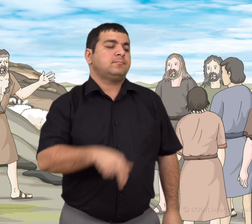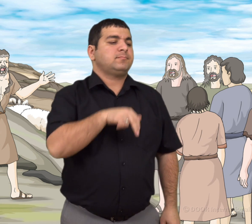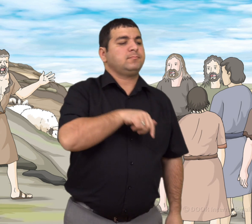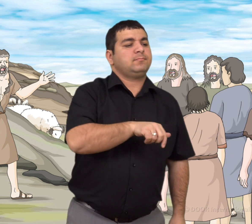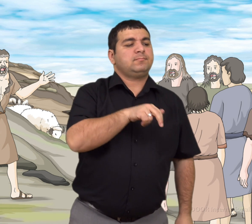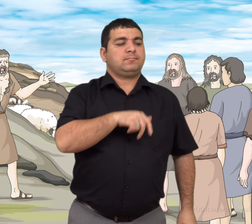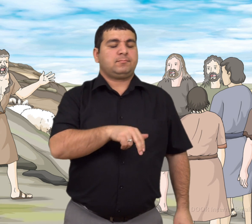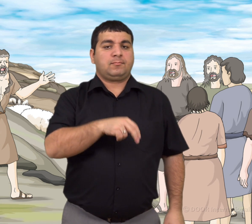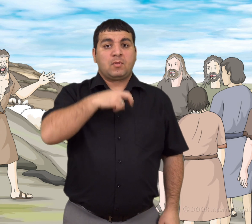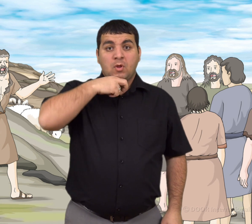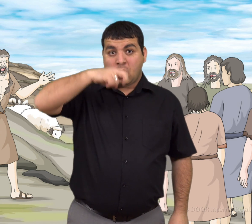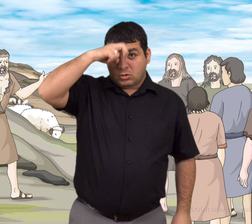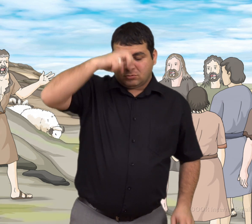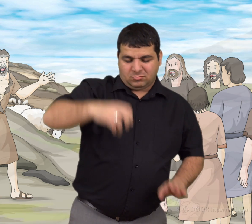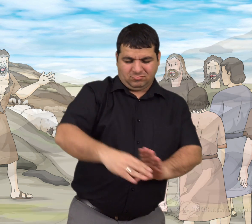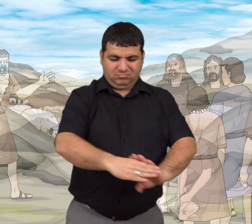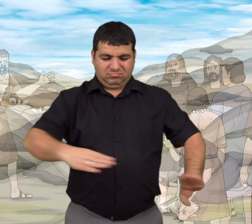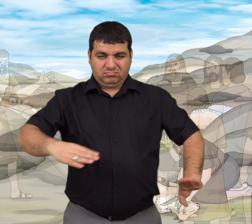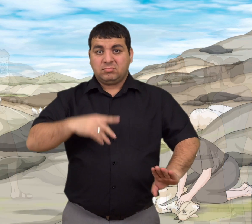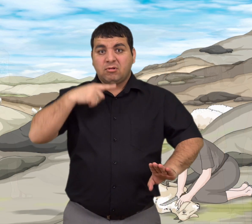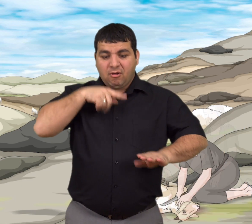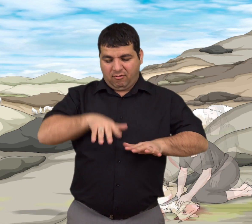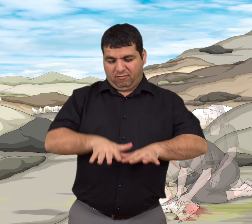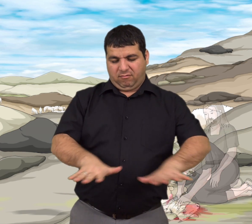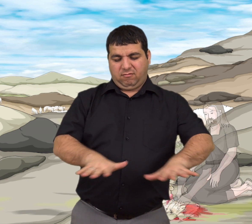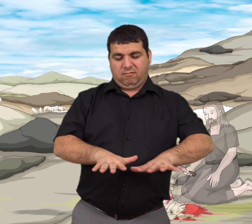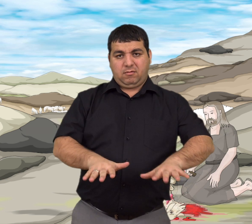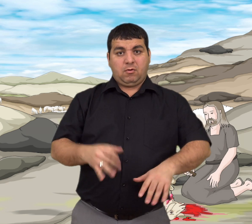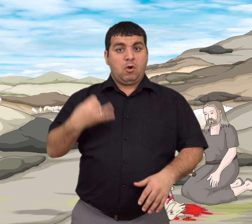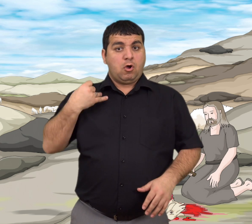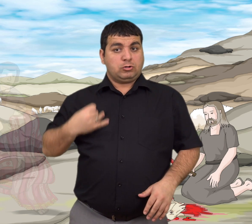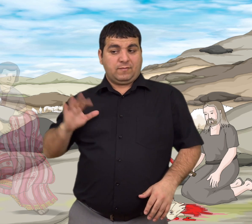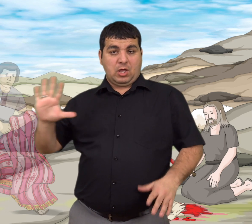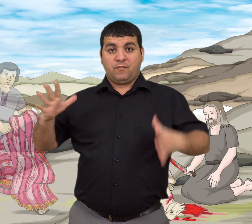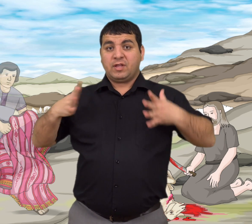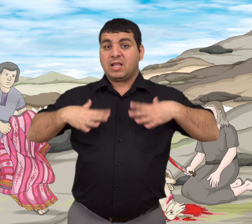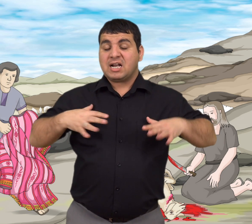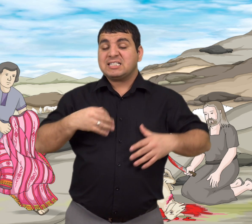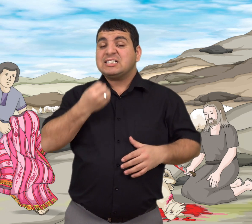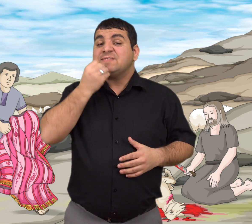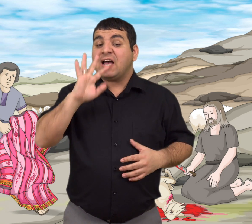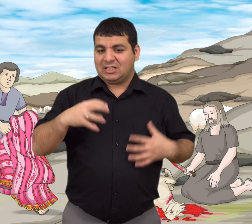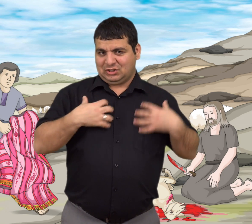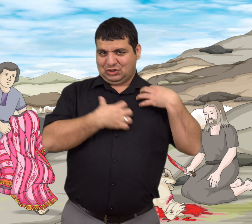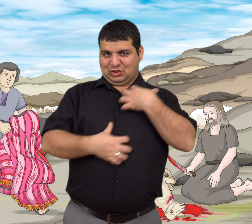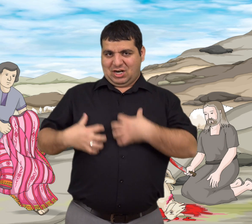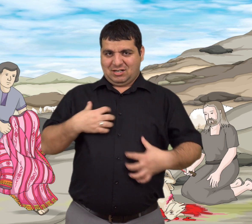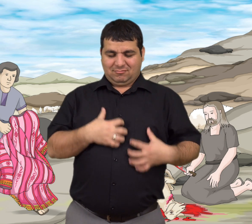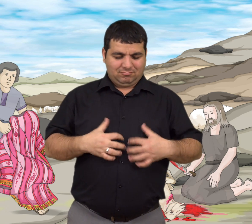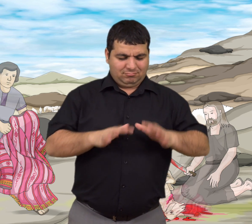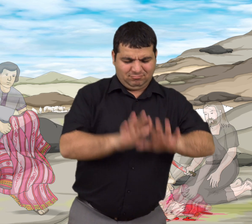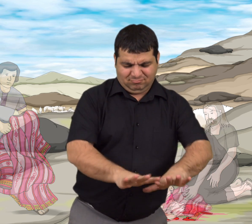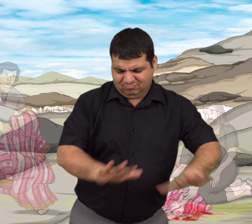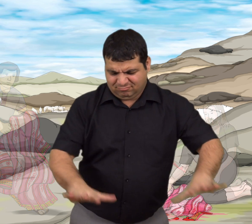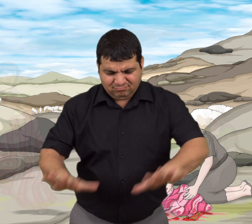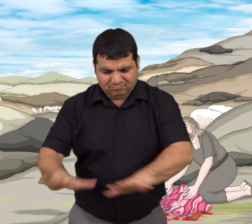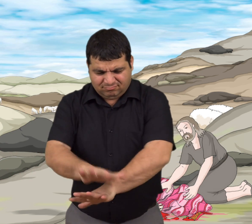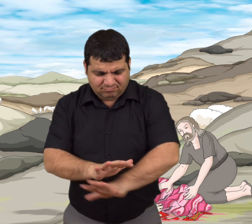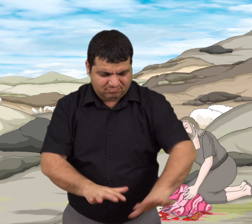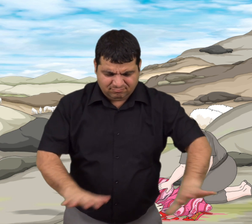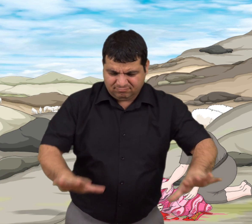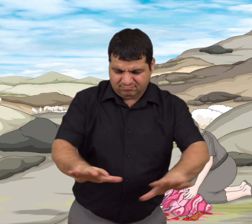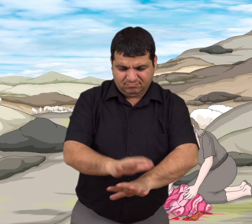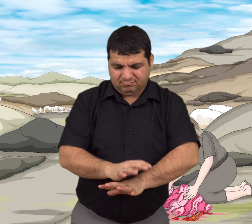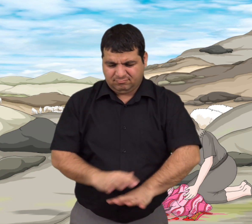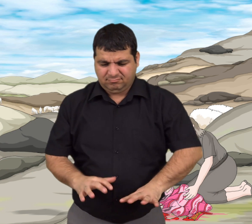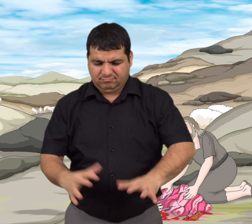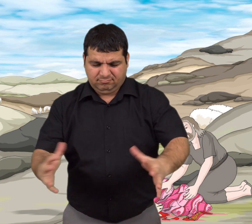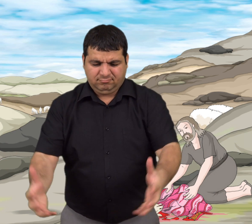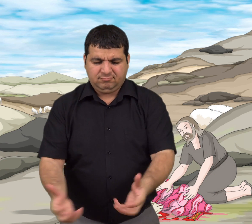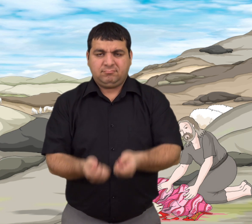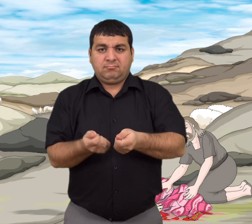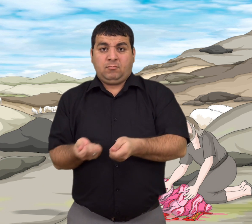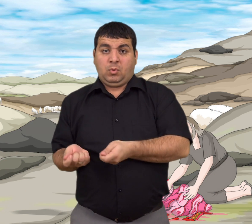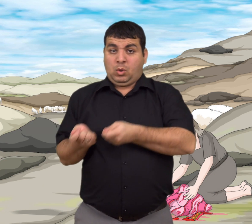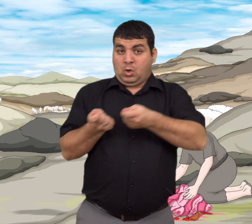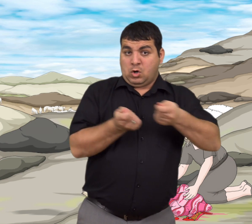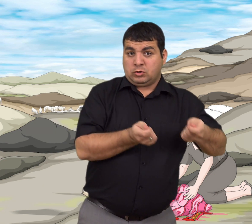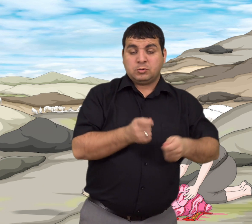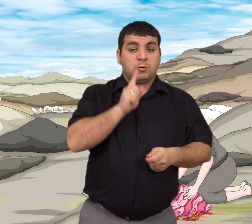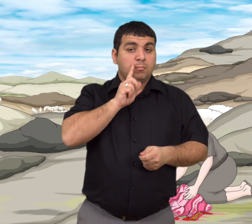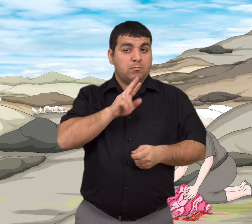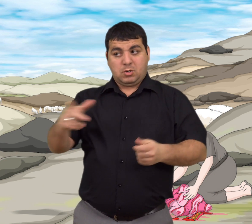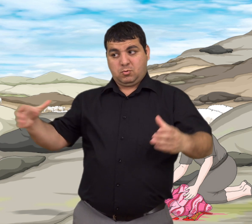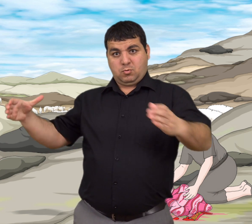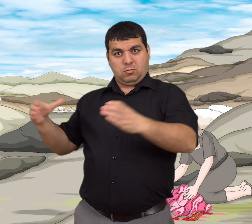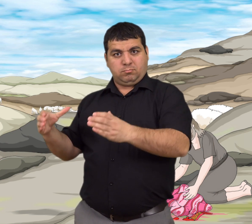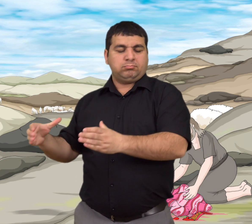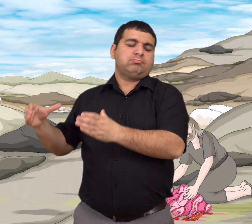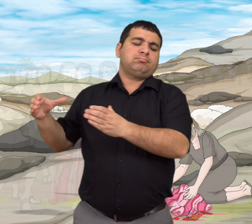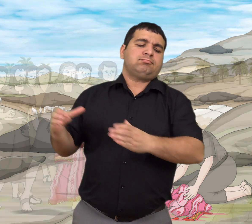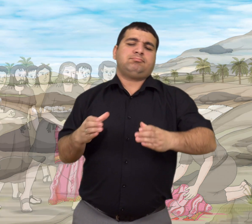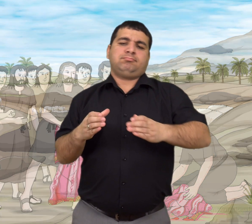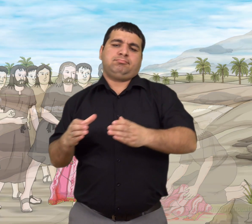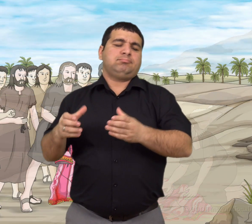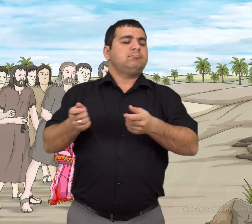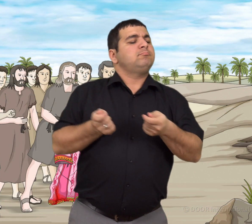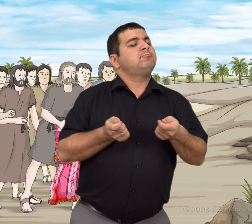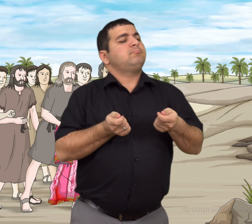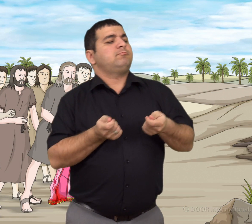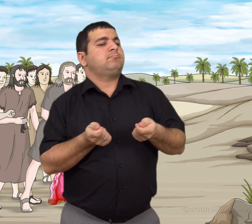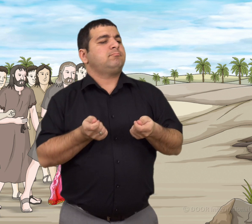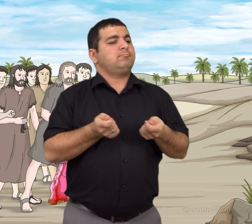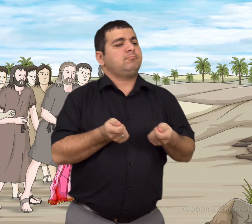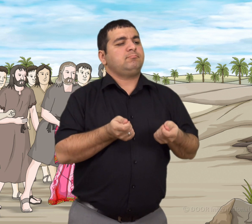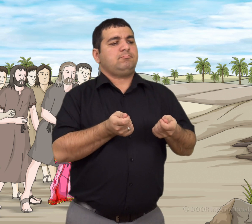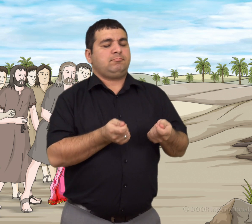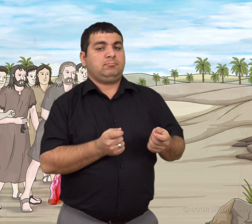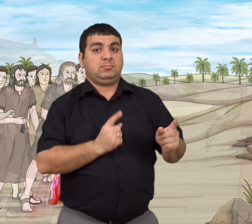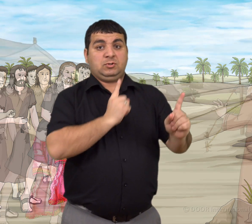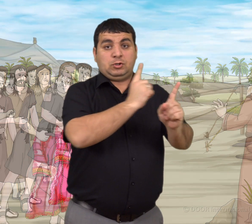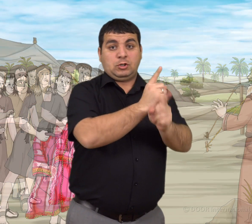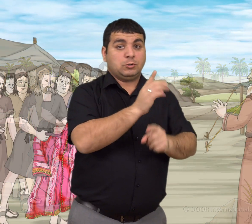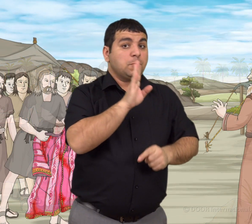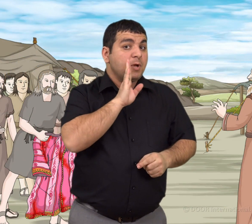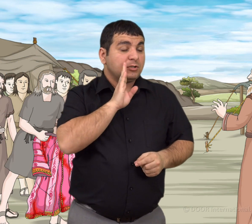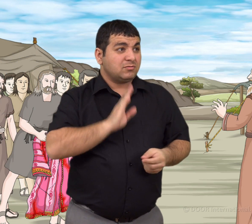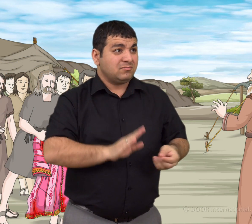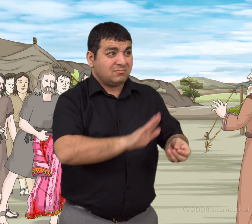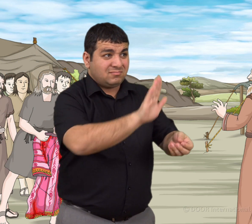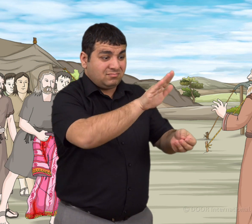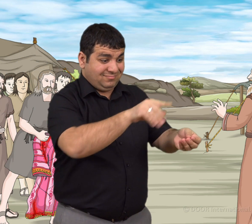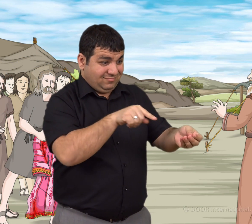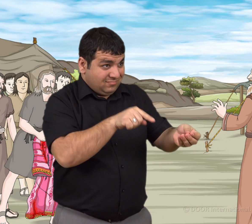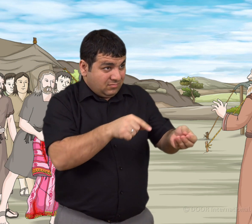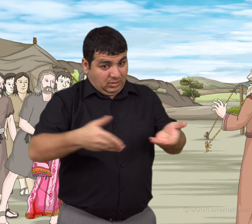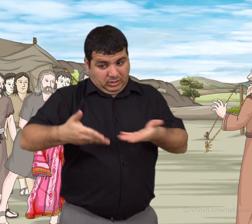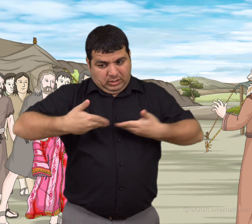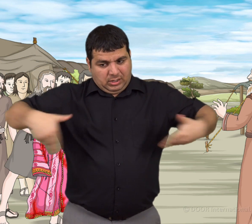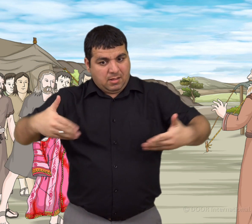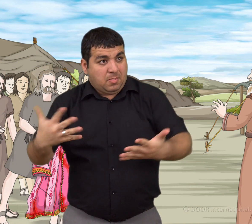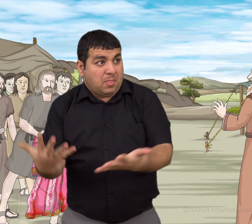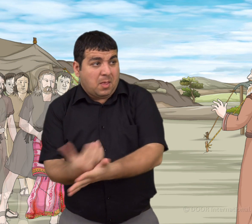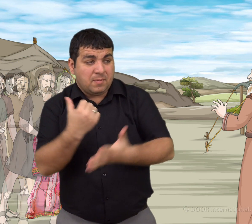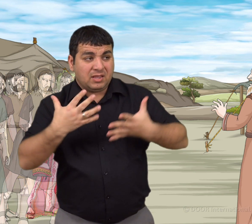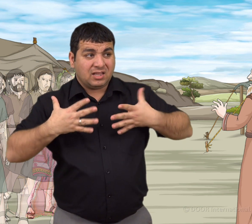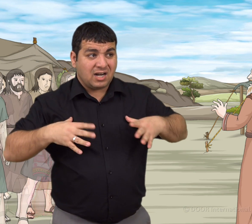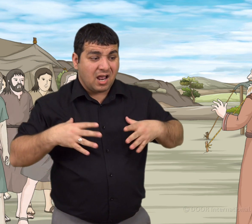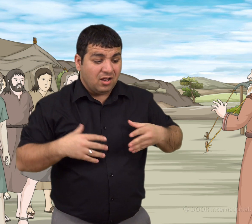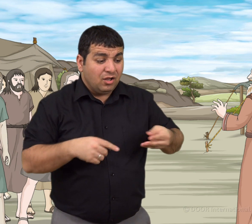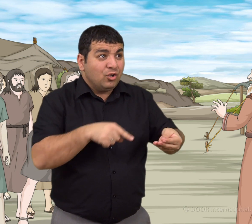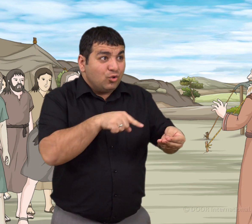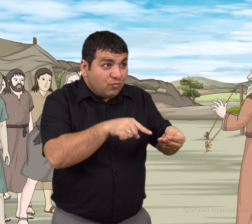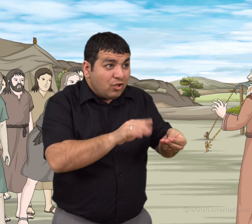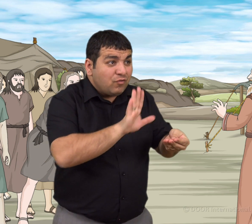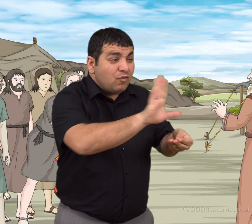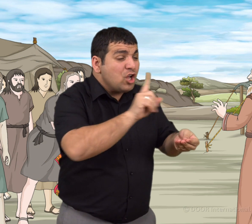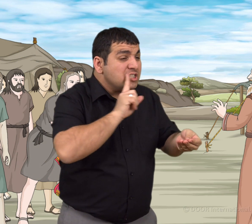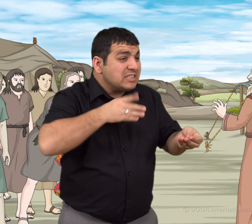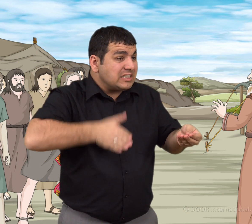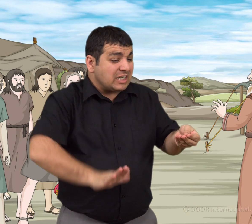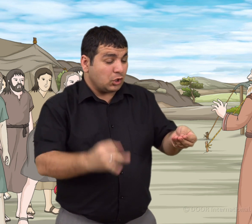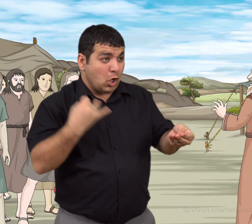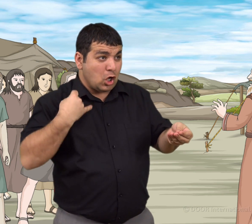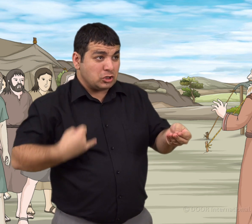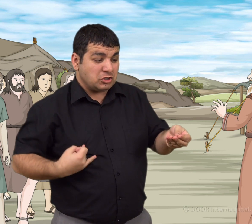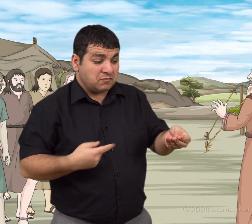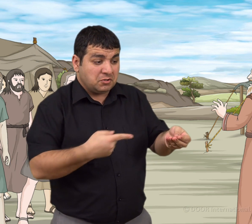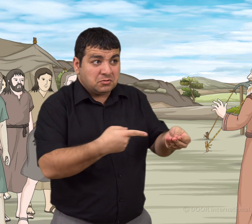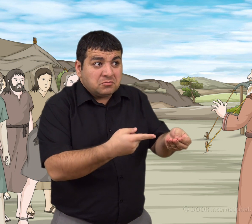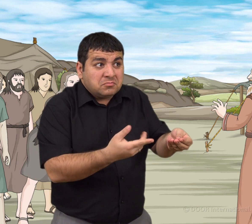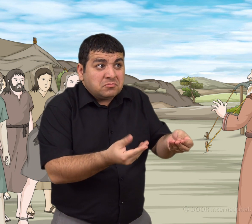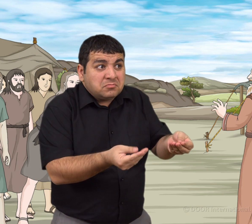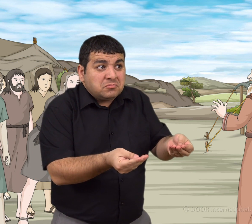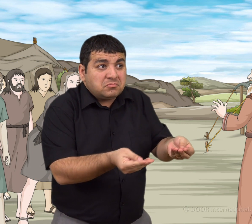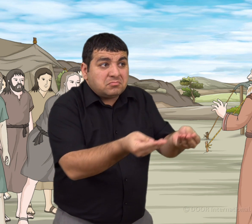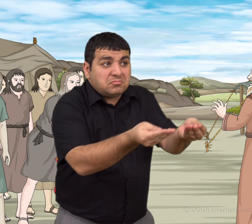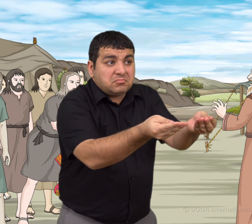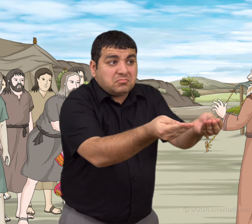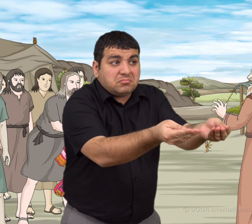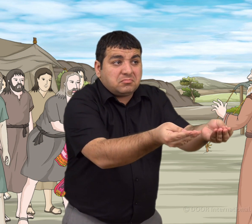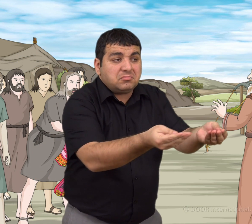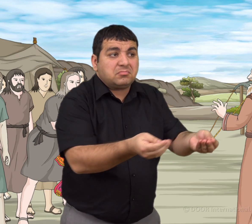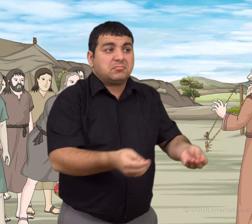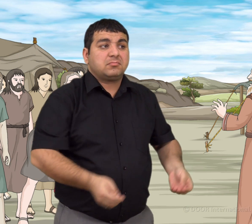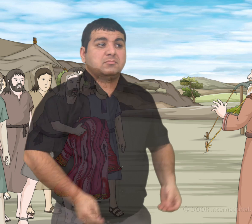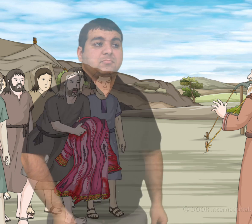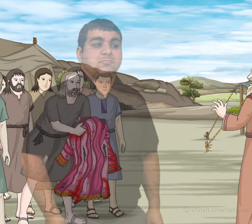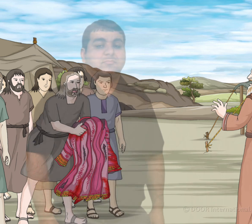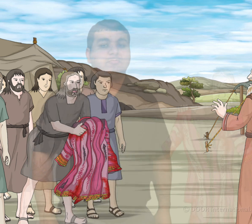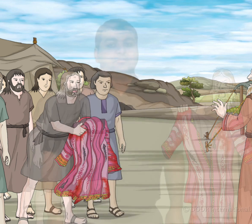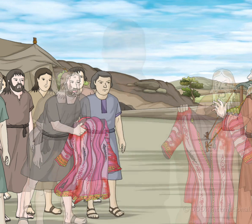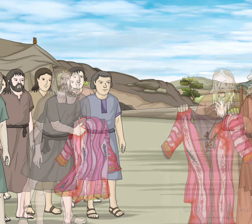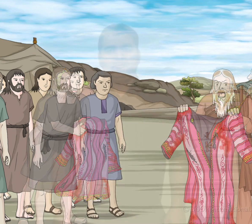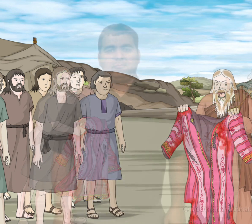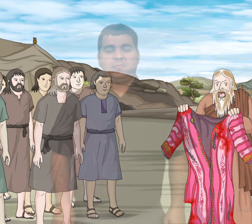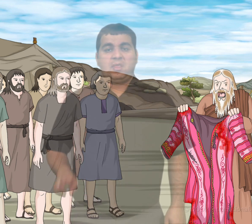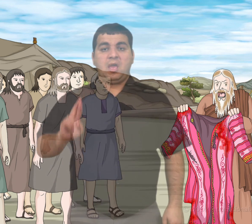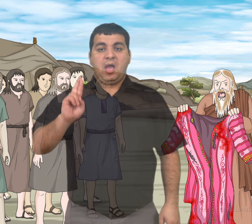Then they took Joseph’s robe, slaughtered a young goat, and dipped the robe in its blood. They sent the robe of many colors to their father and said, “We found this. Examine it to see whether it is your son’s robe or not.”